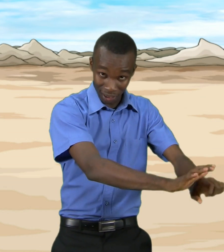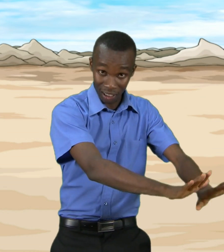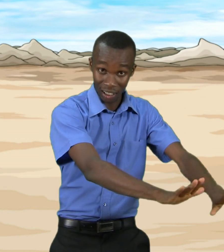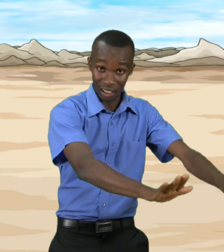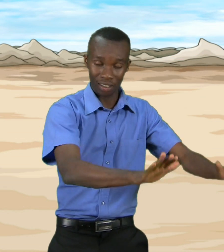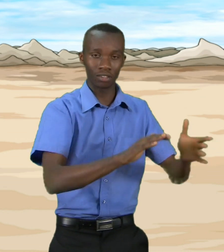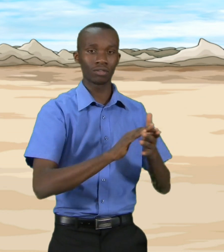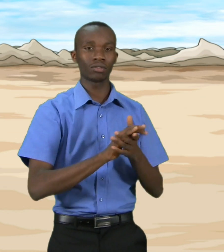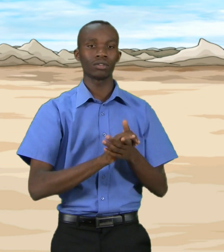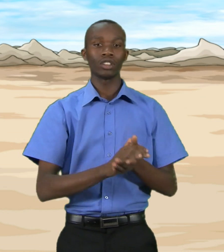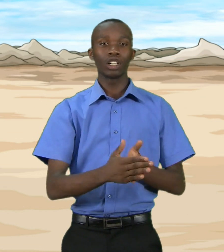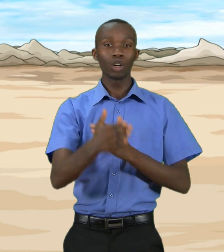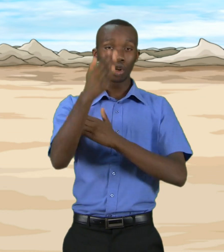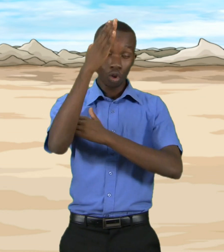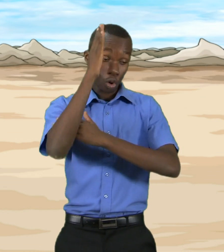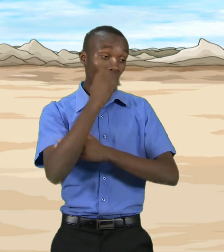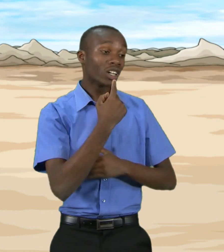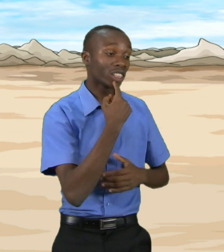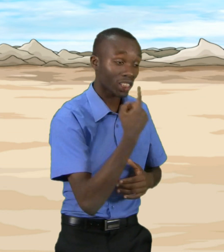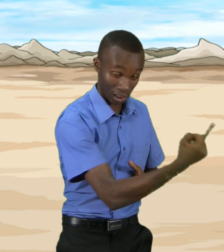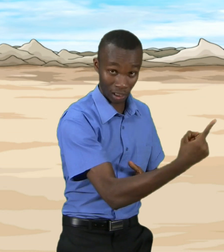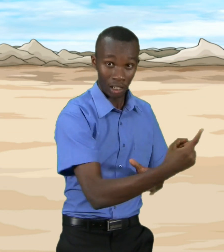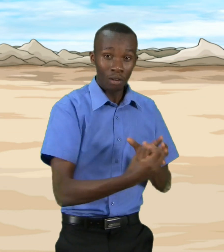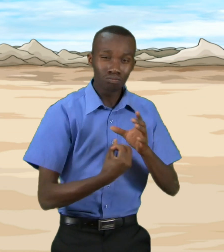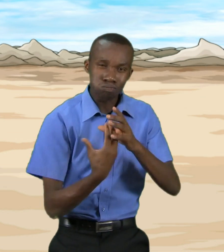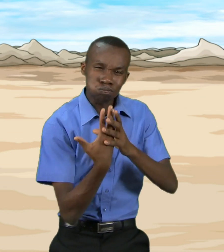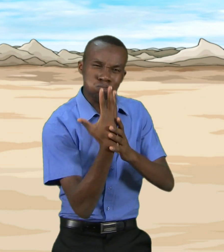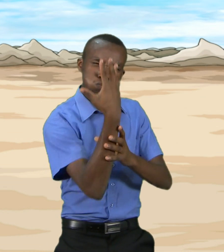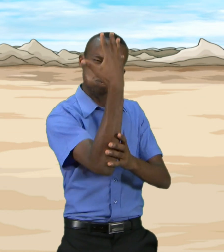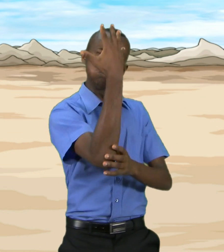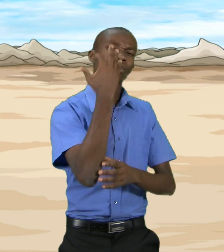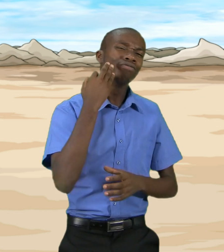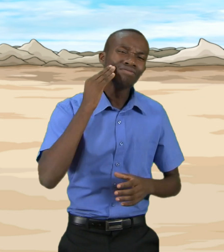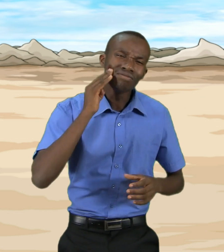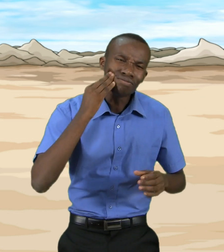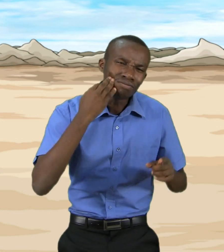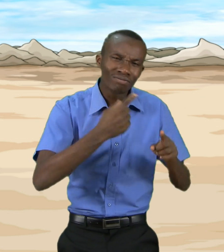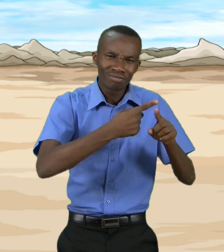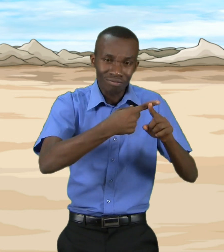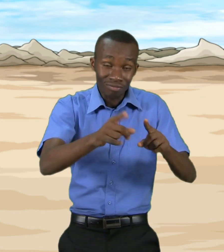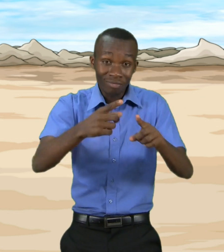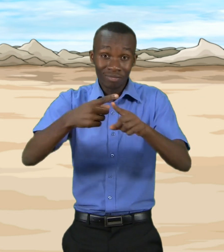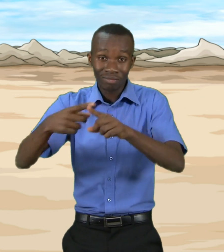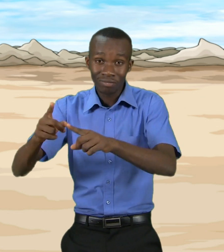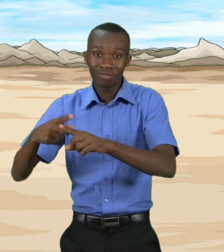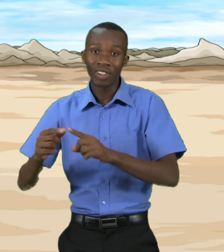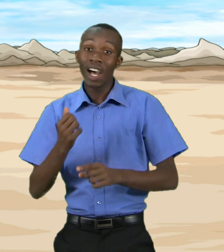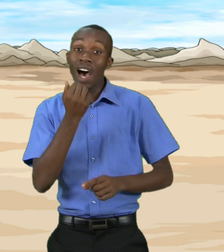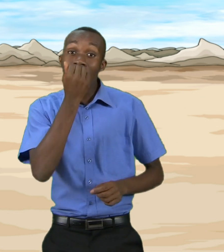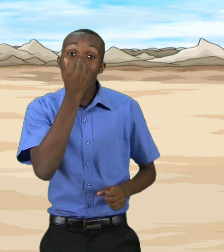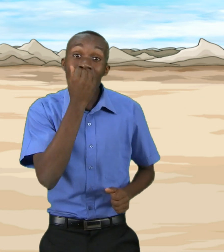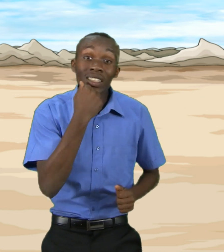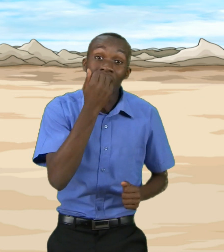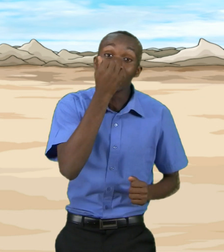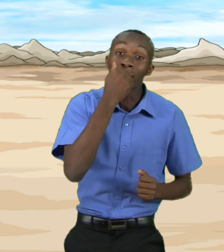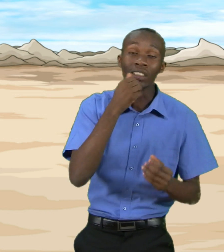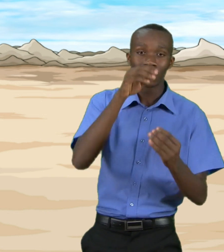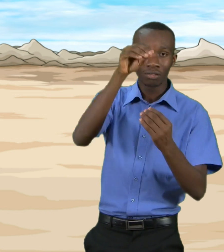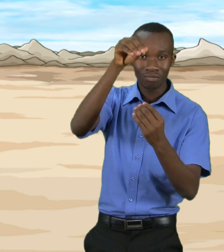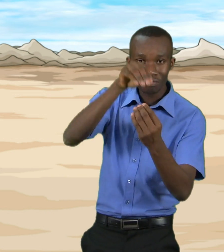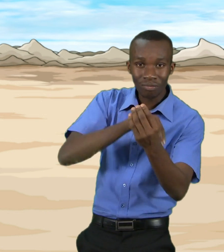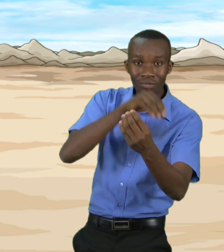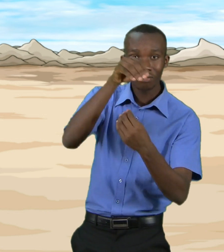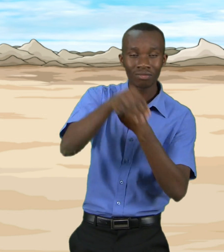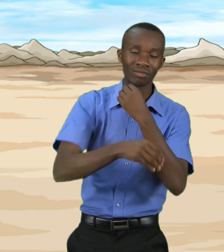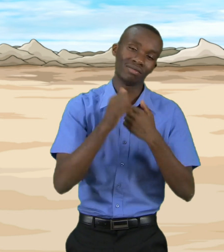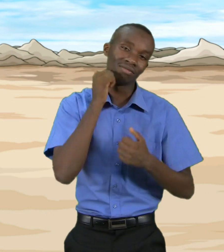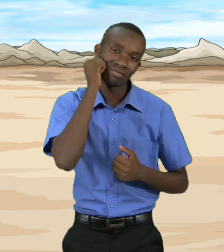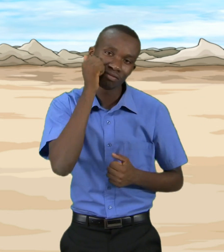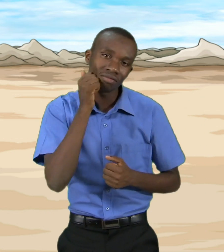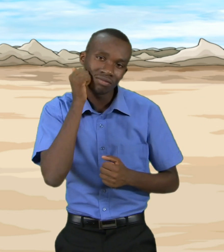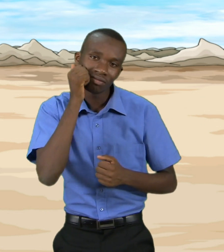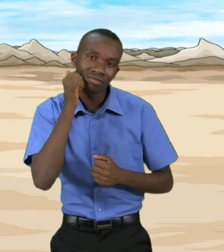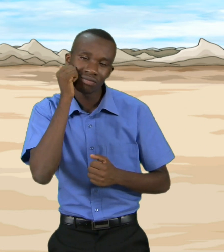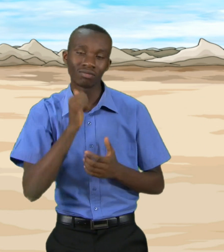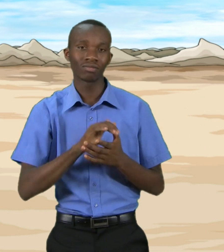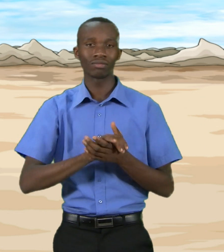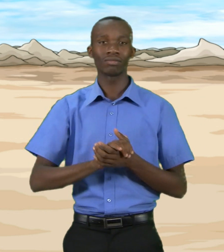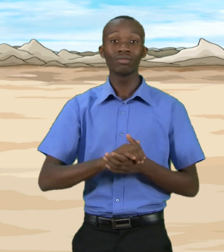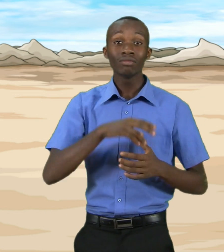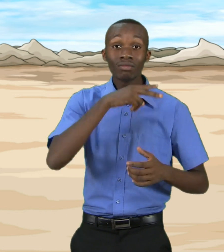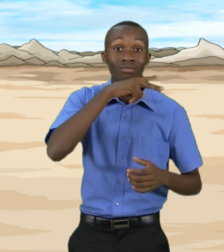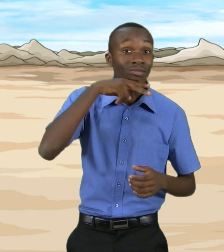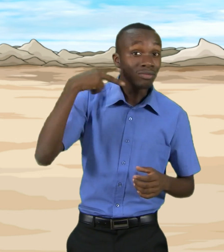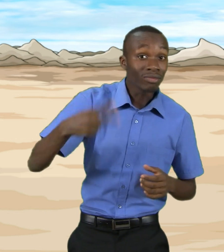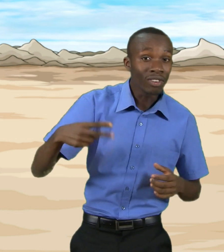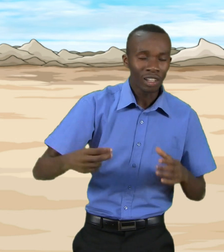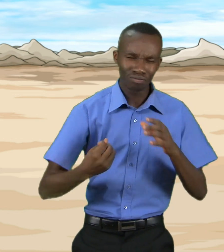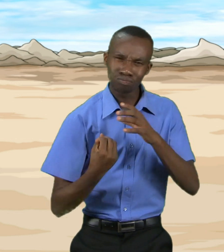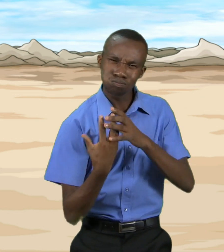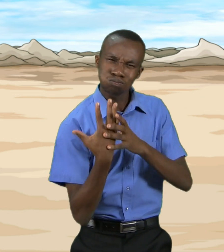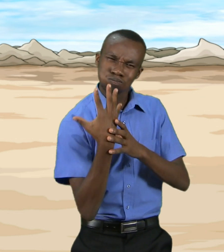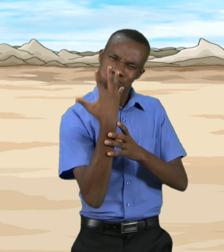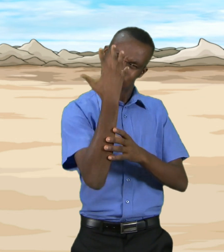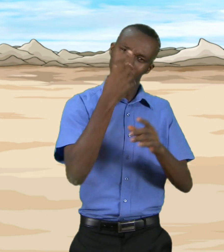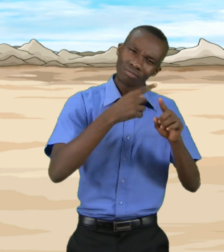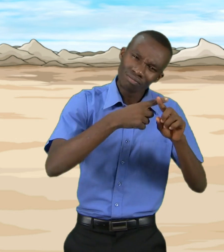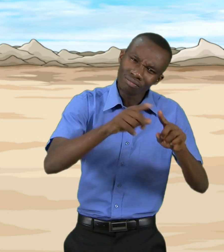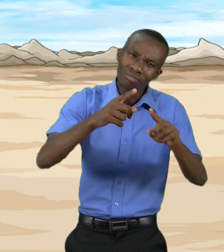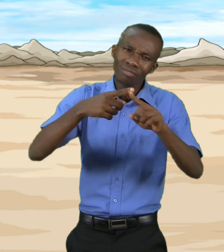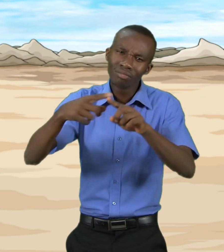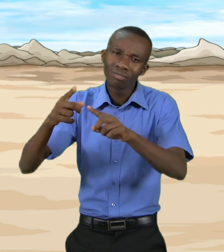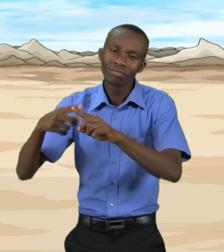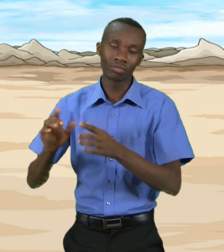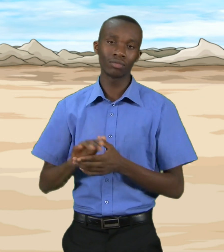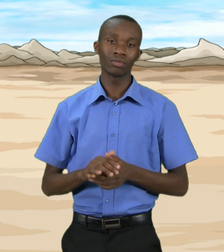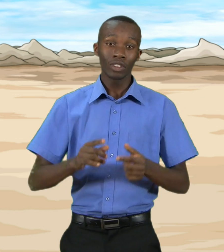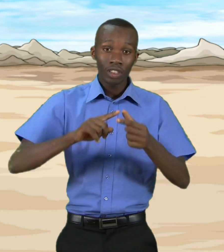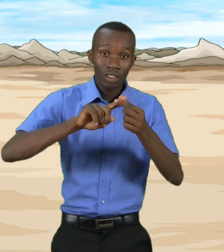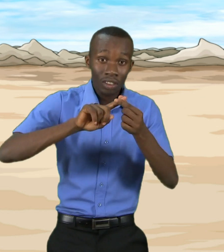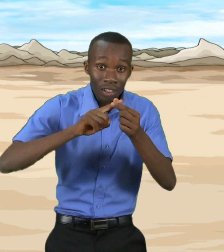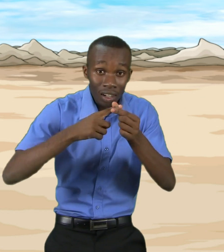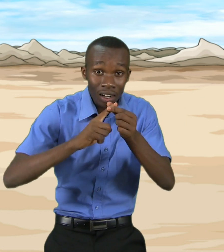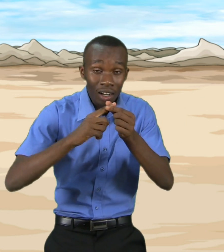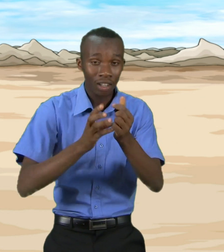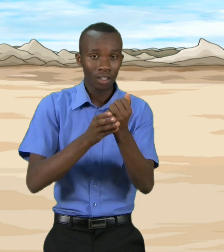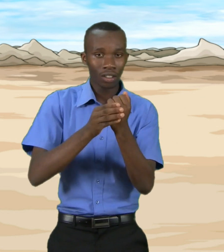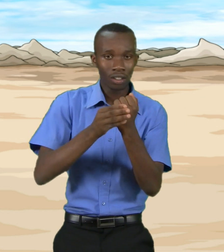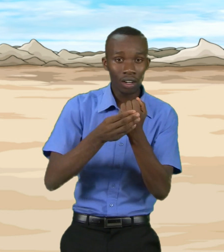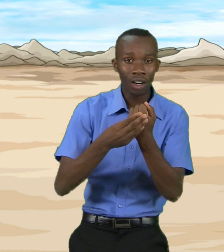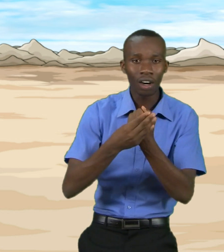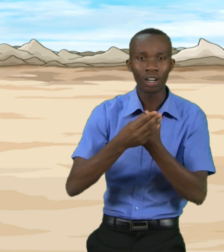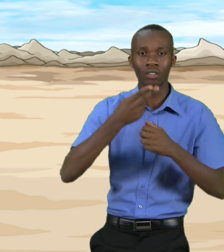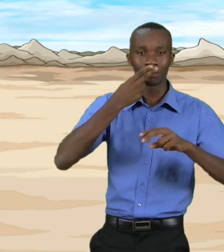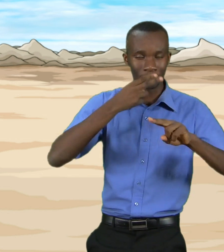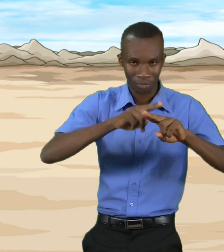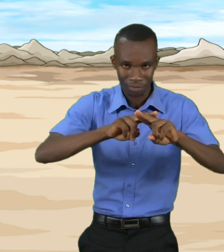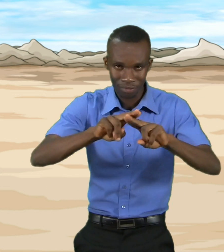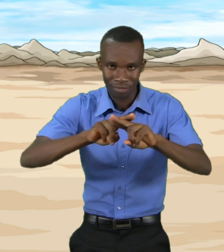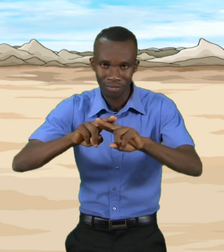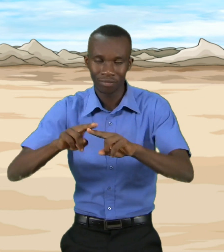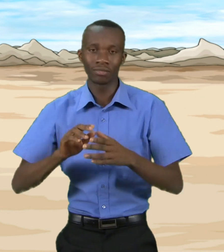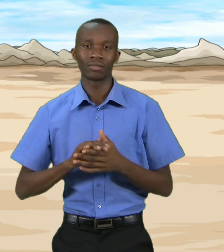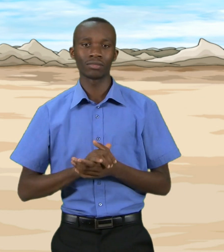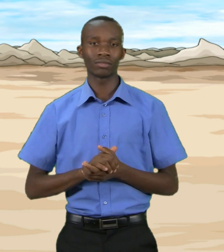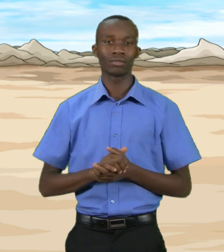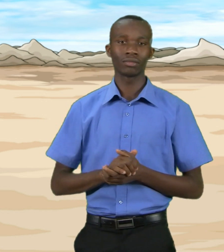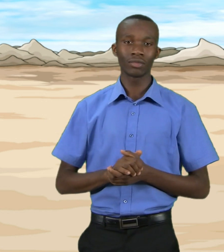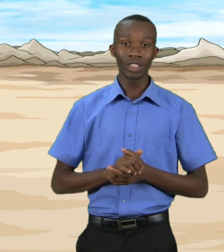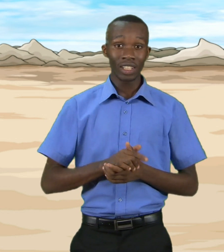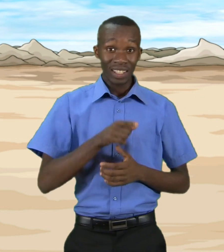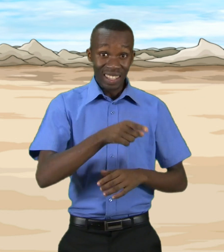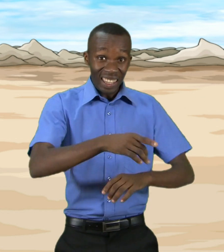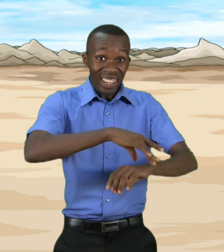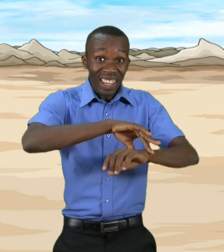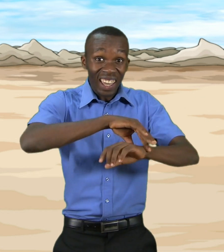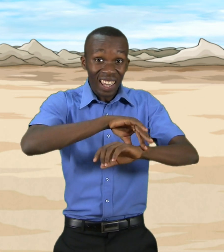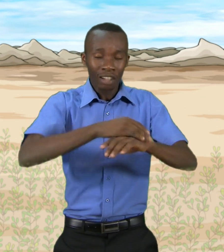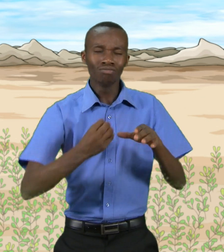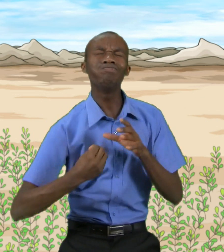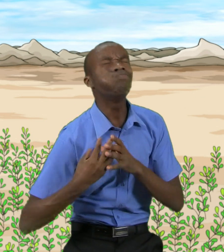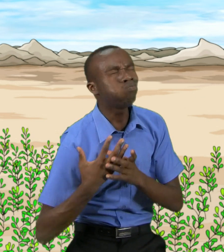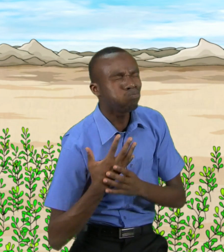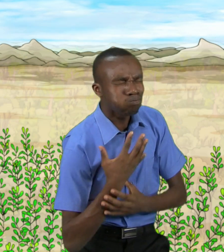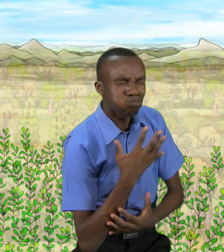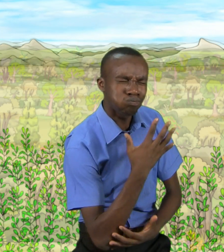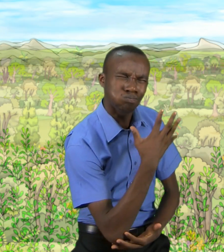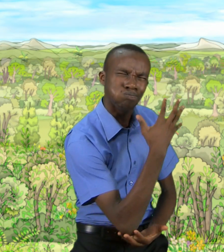God called the dry land “earth,” and the gathering of waters He called “seas.” And God saw that it was good.